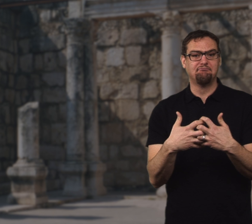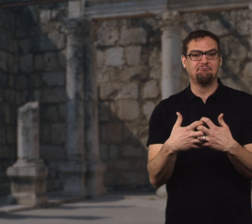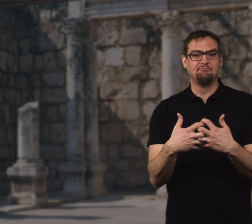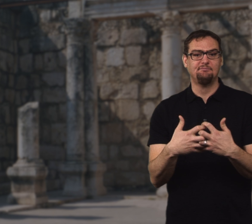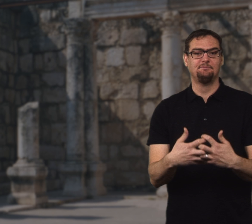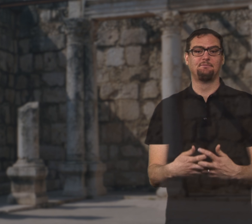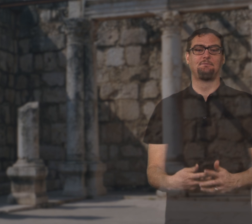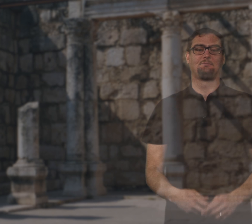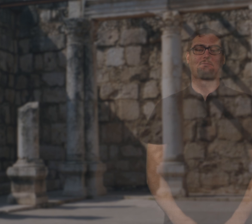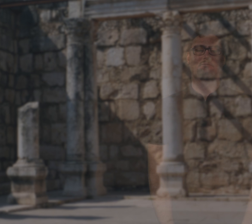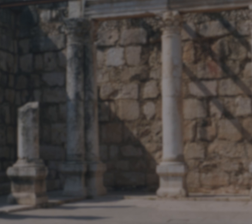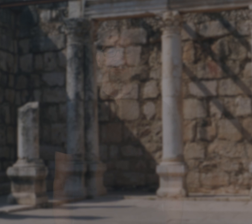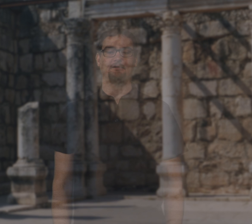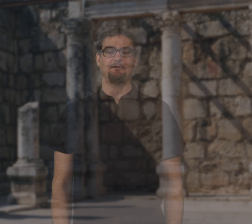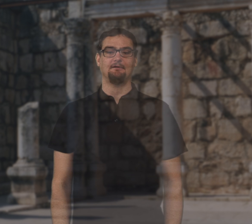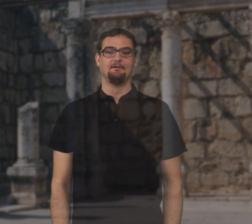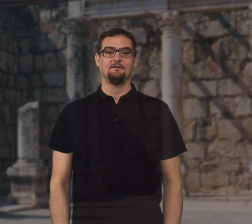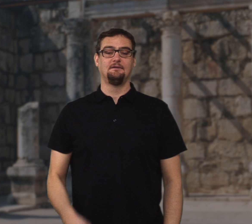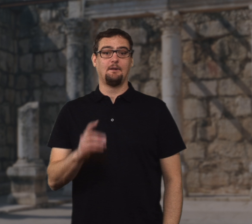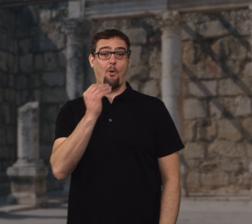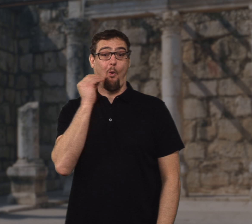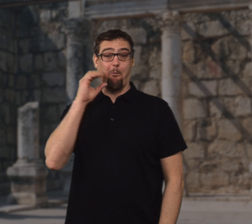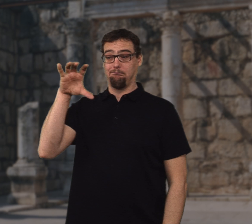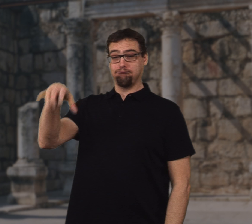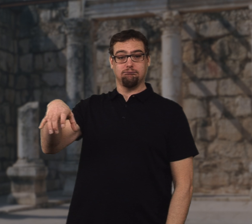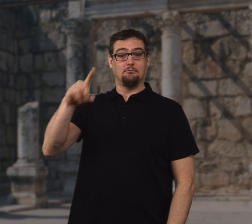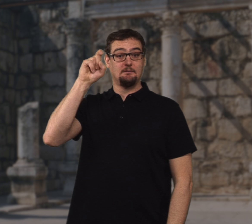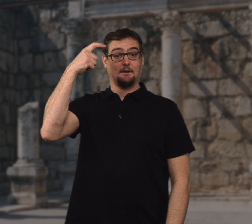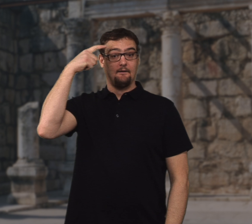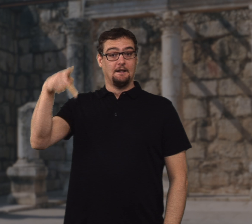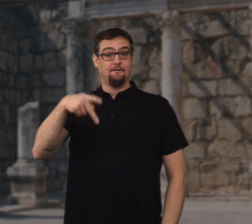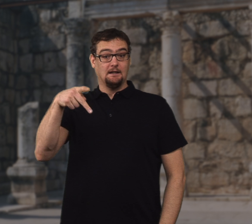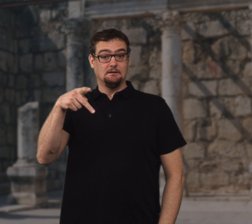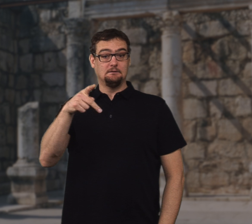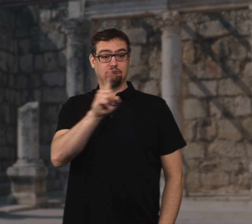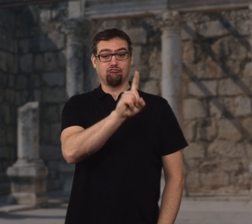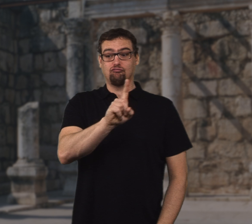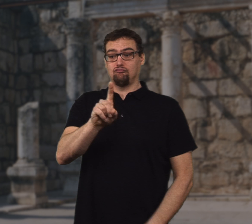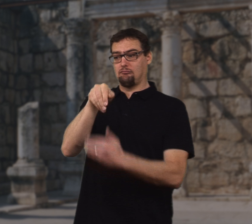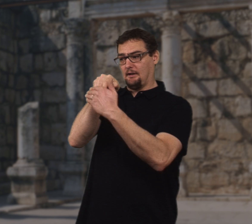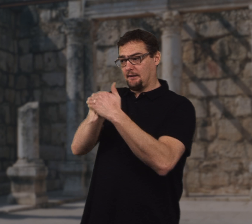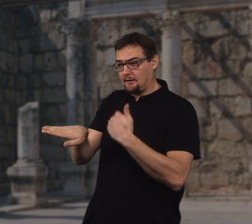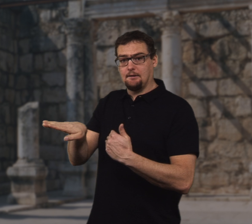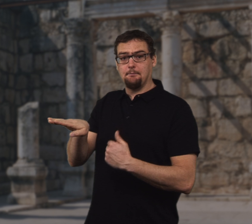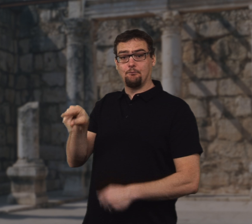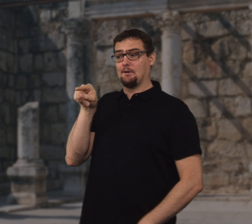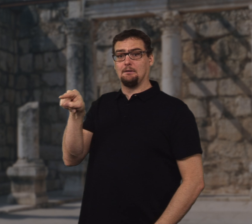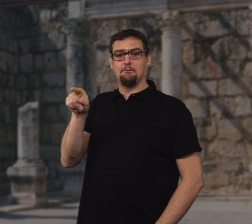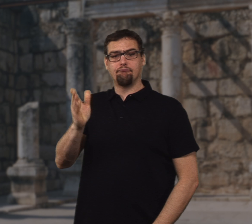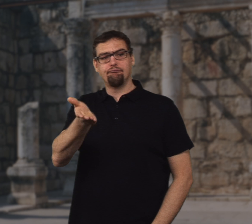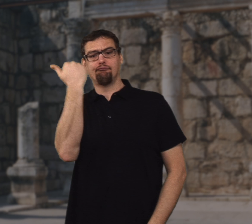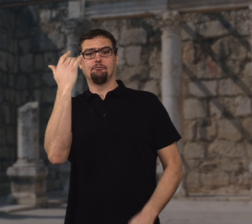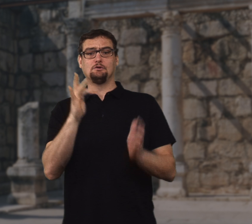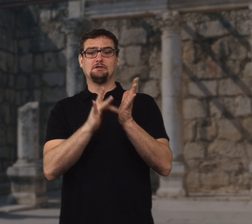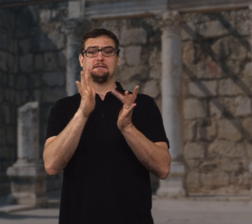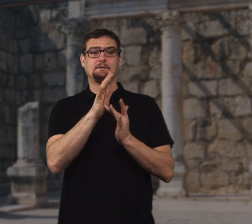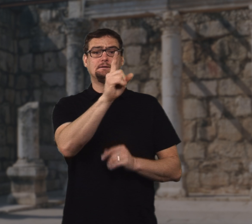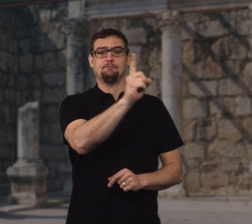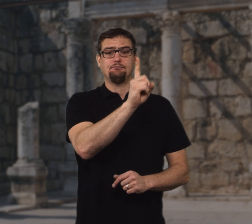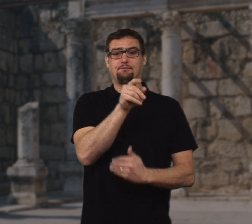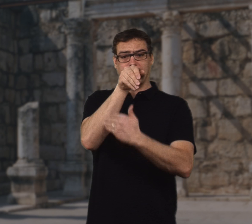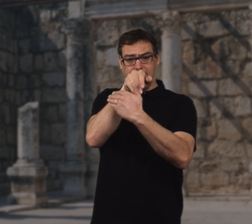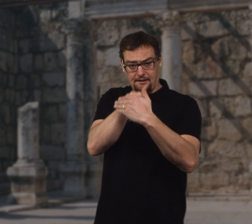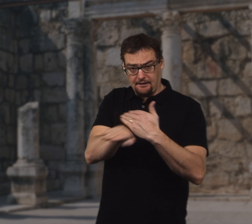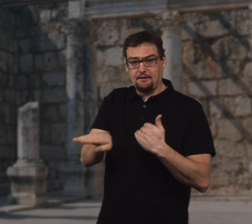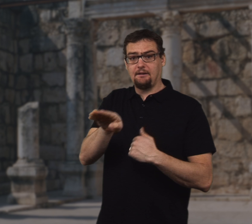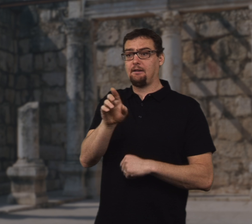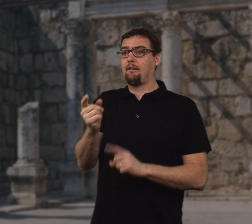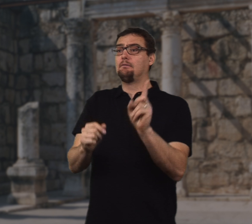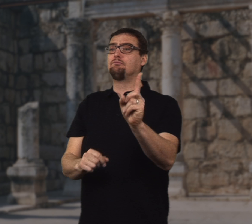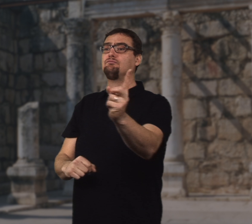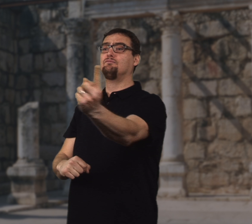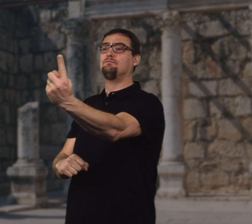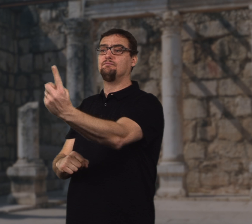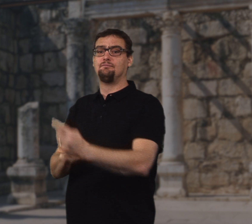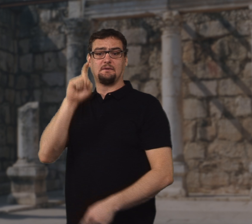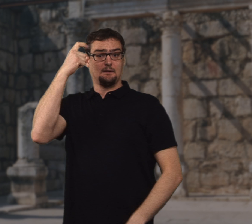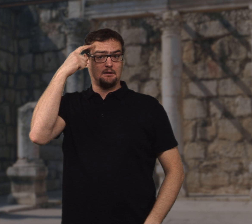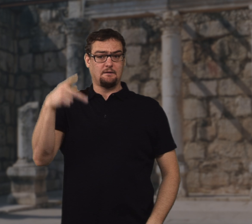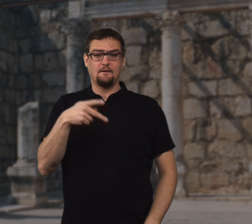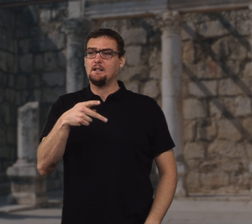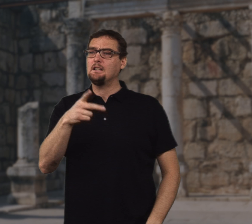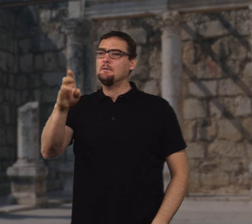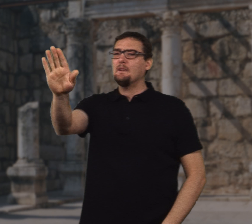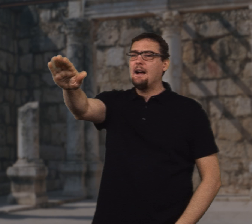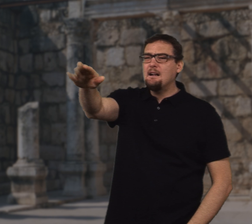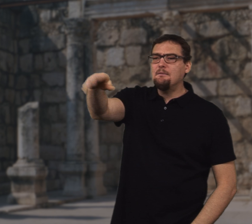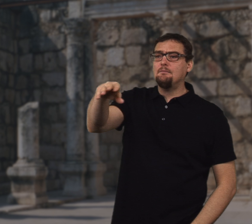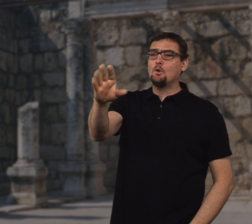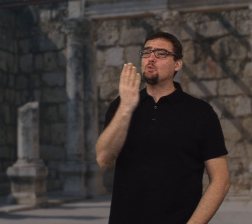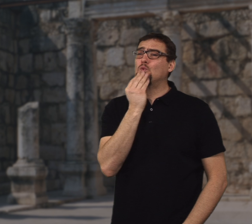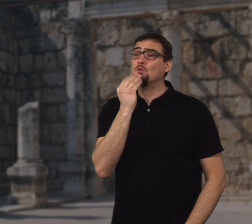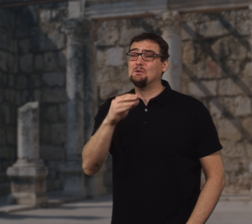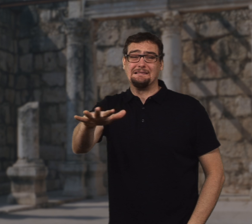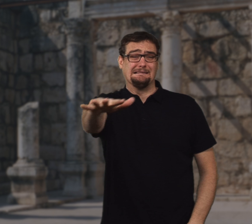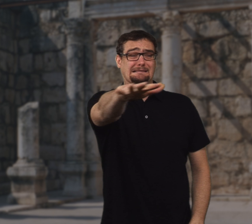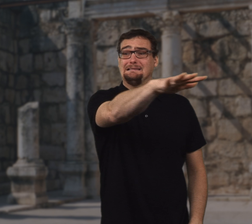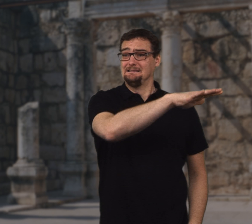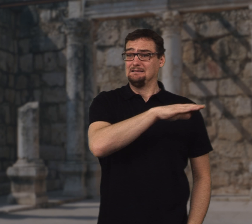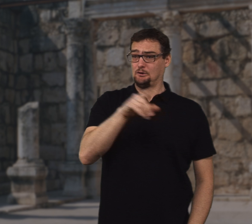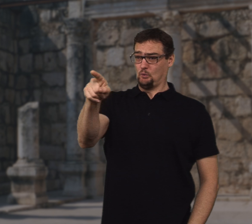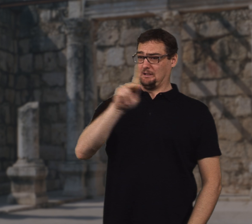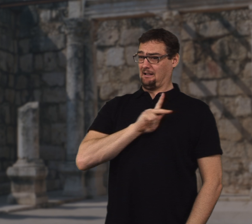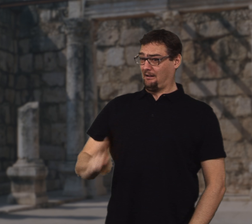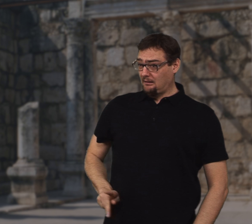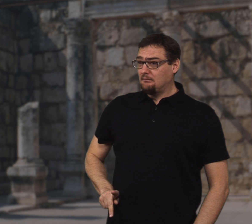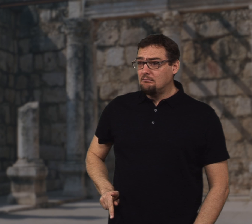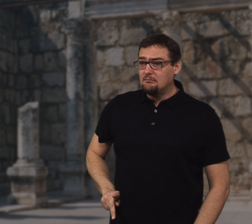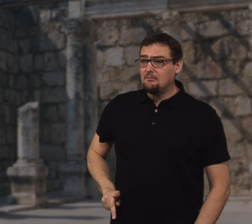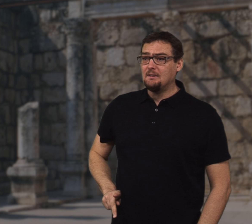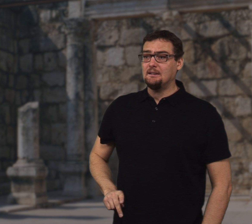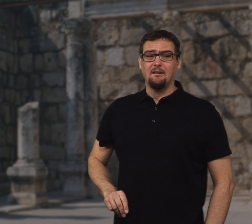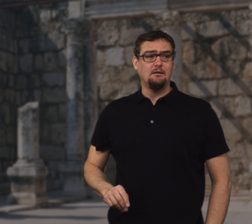Pilate went back into the Praetorium, summoned Jesus, and asked Him, “Are You the King of the Jews?”